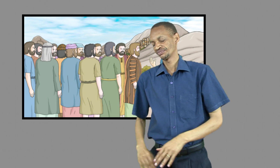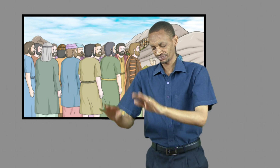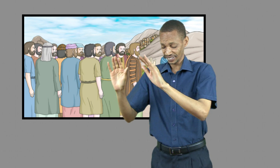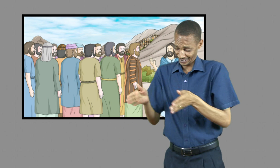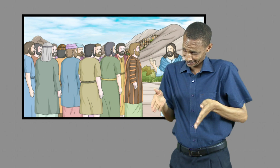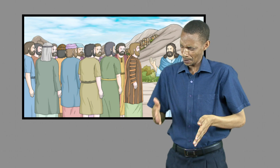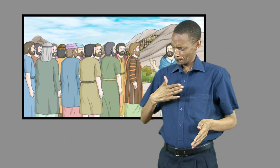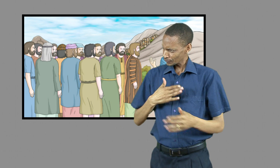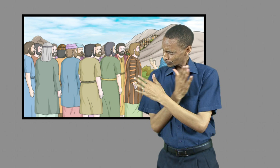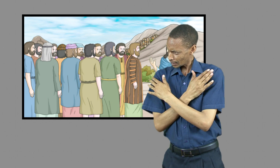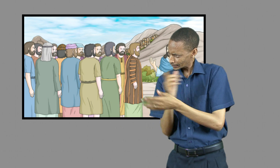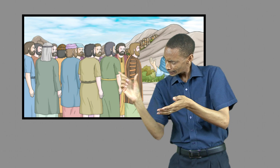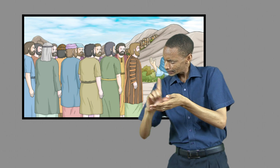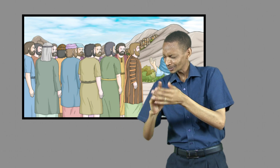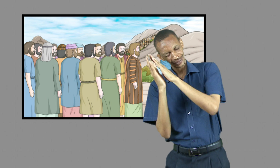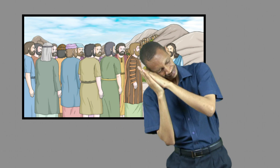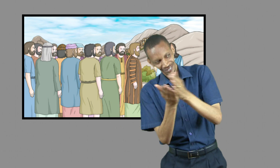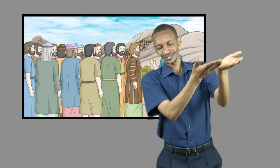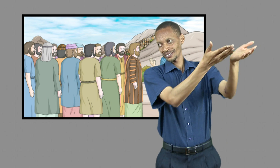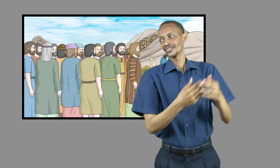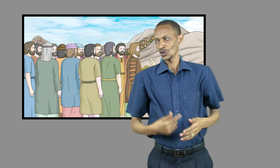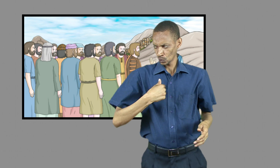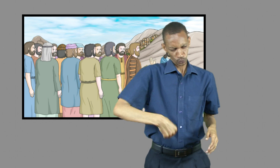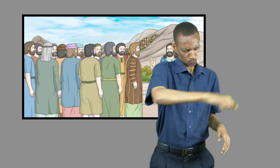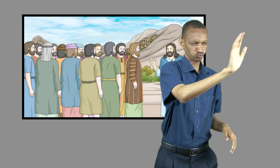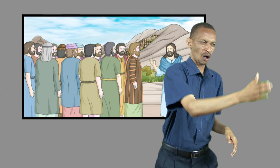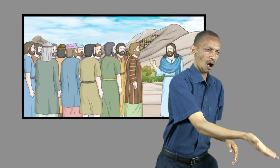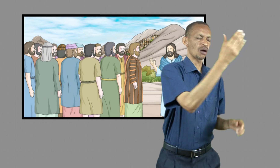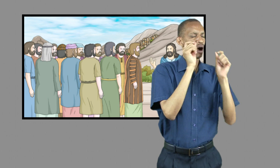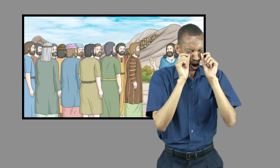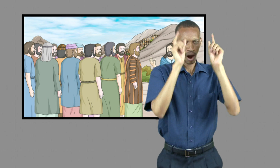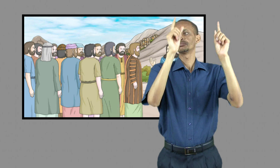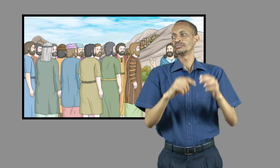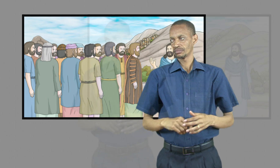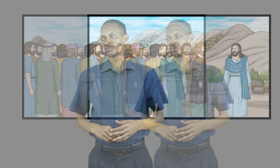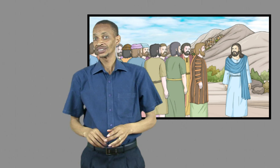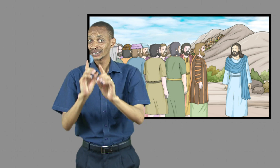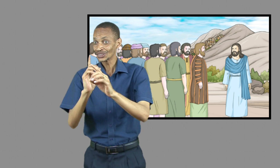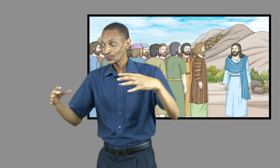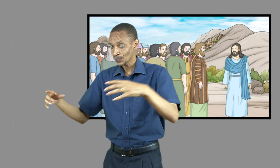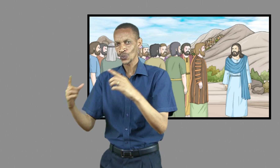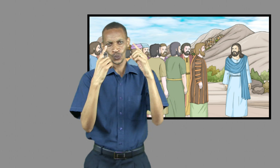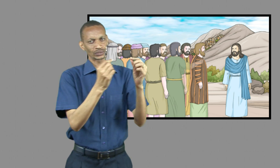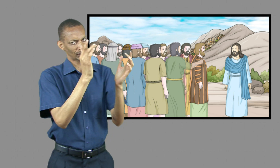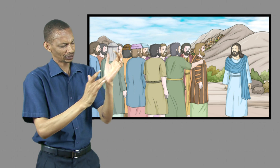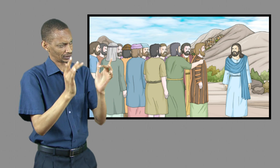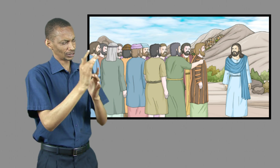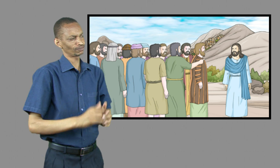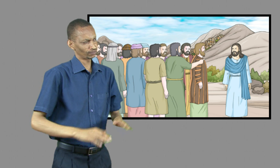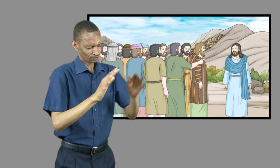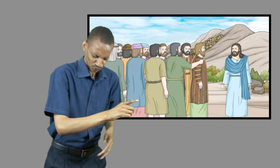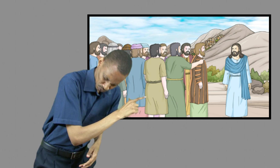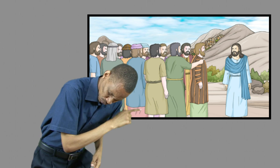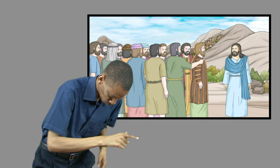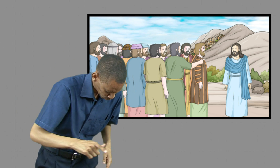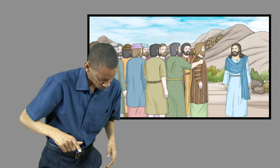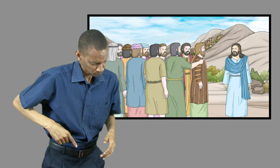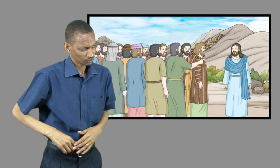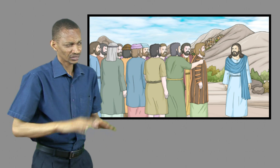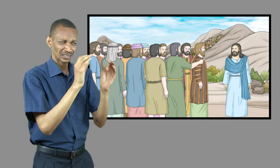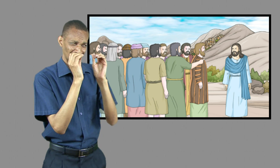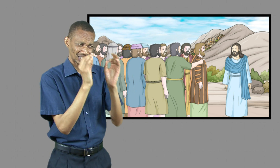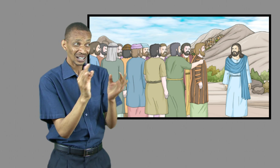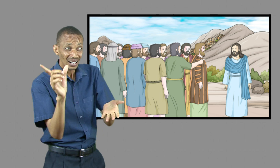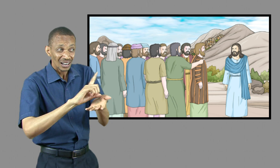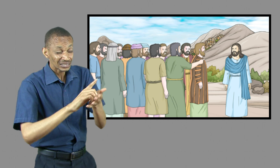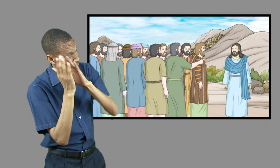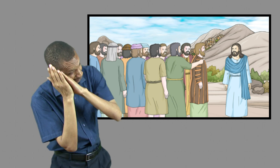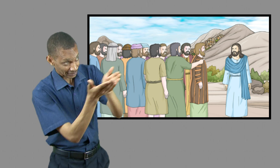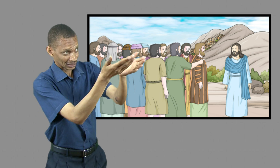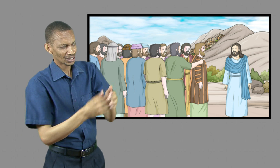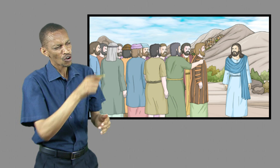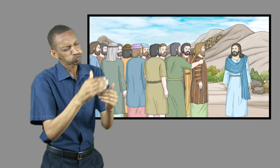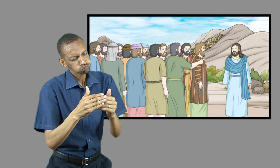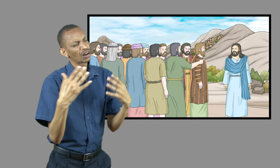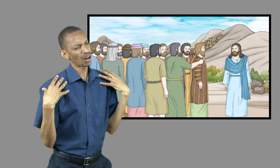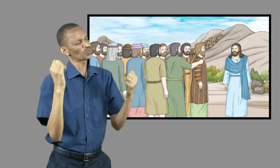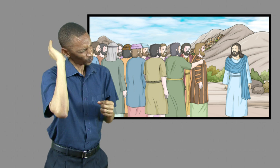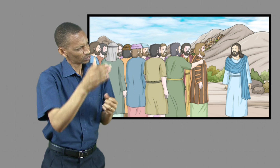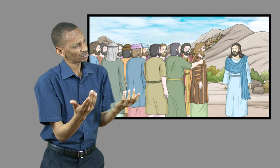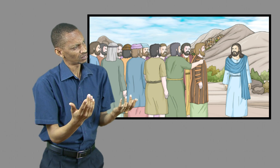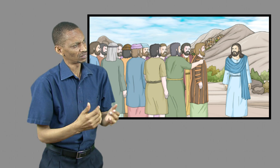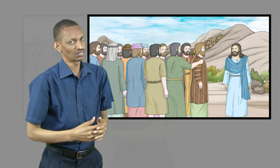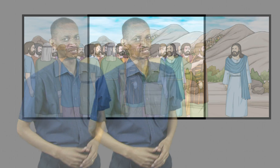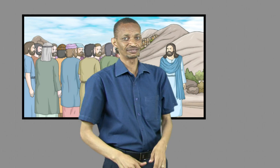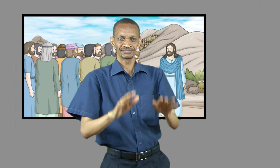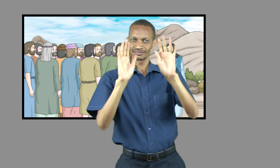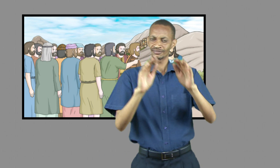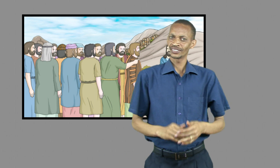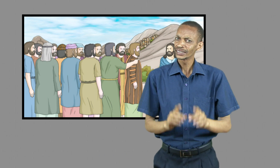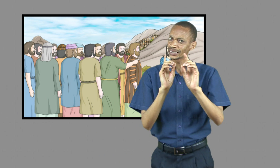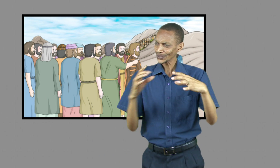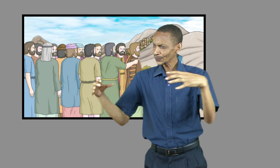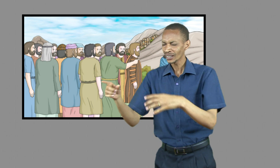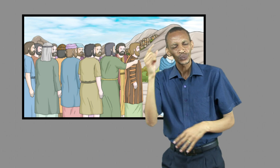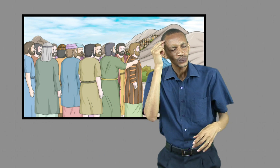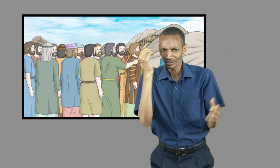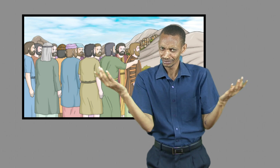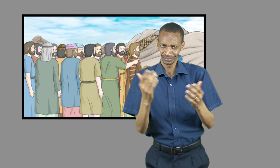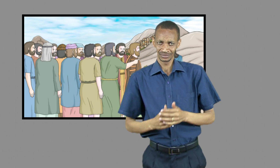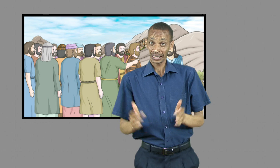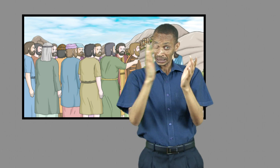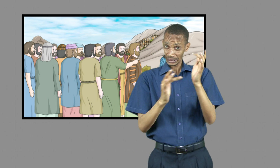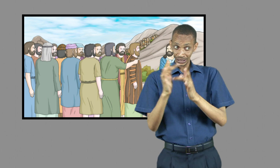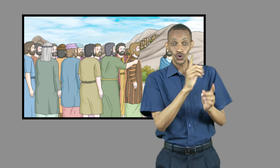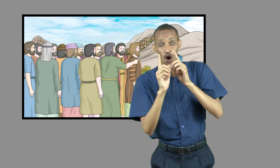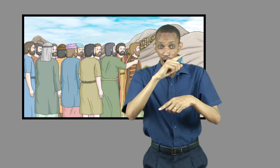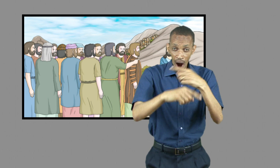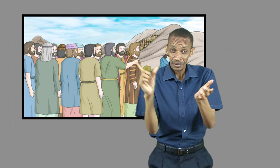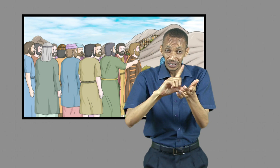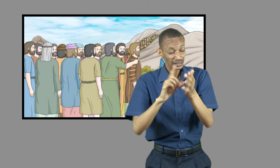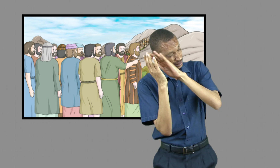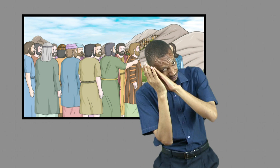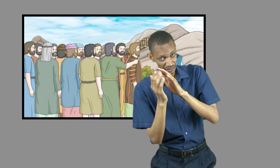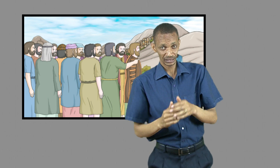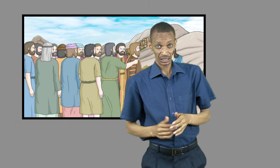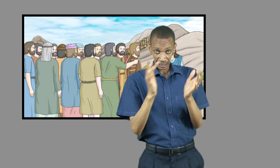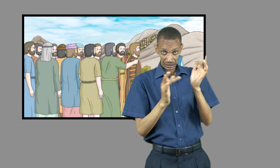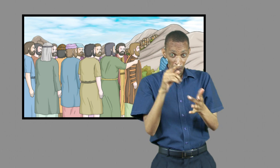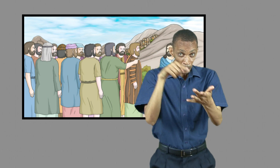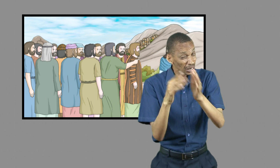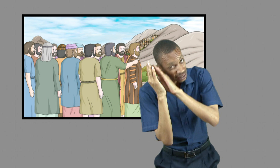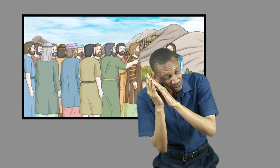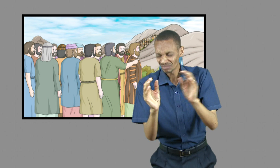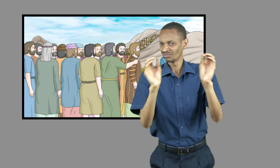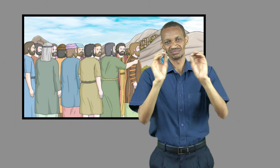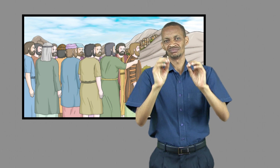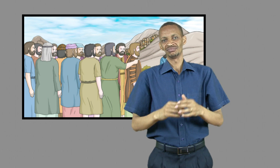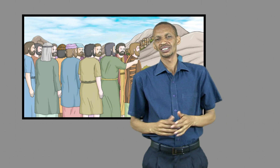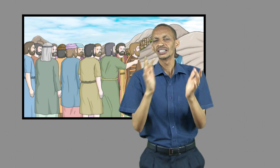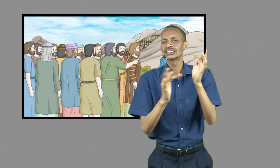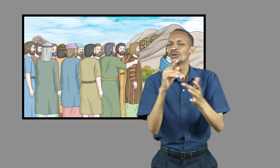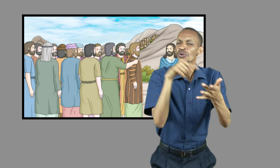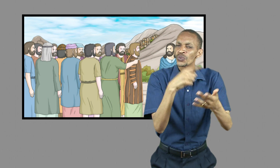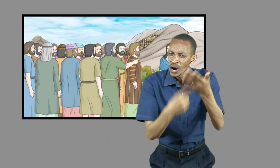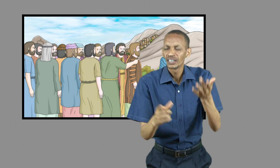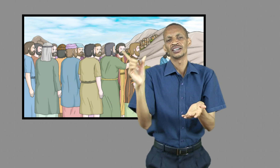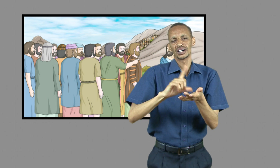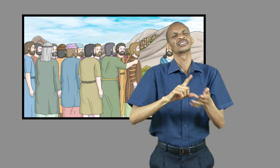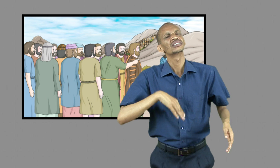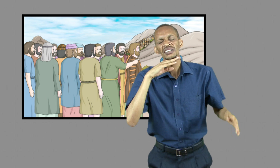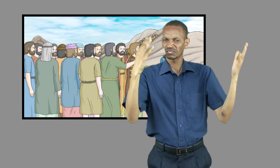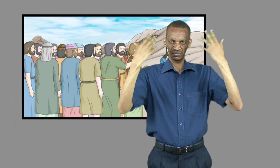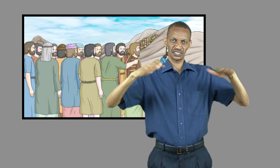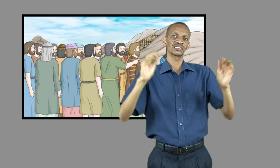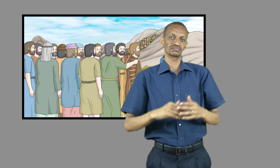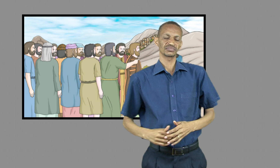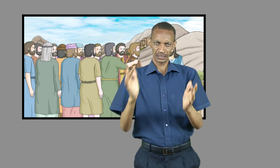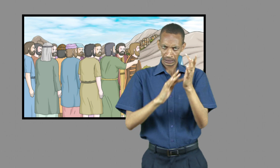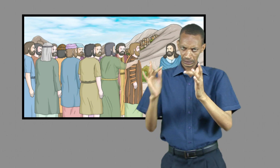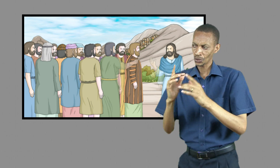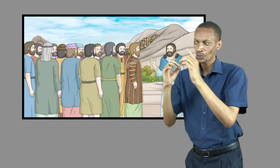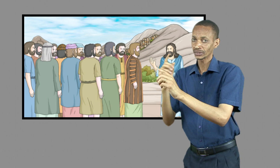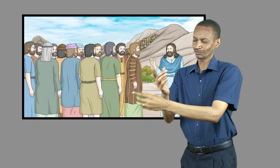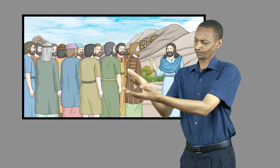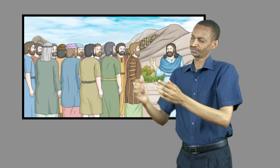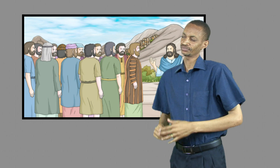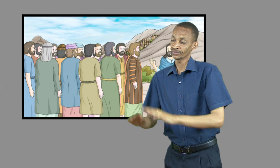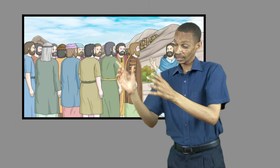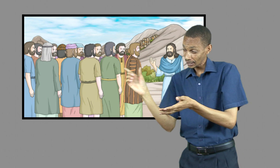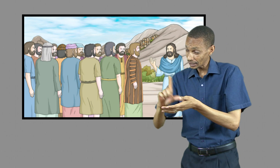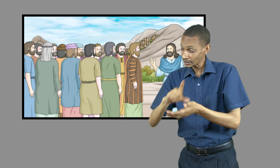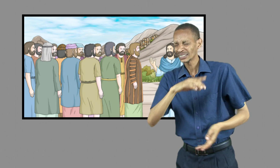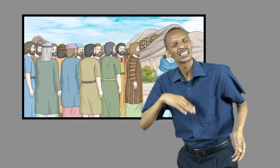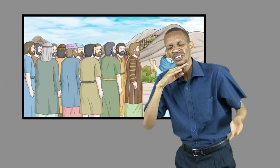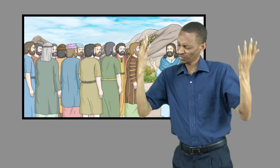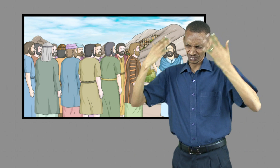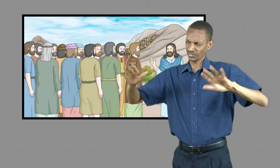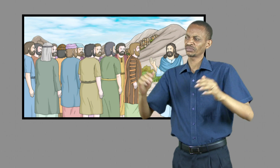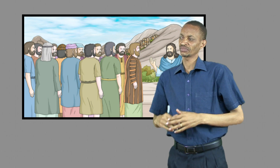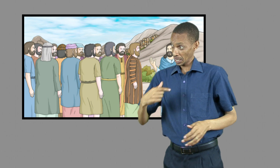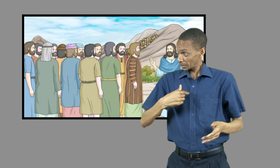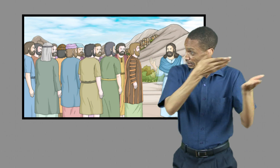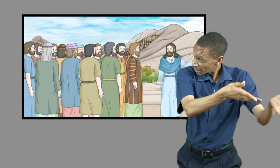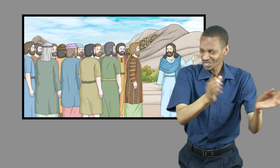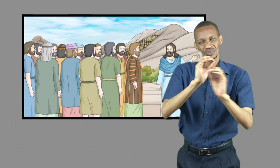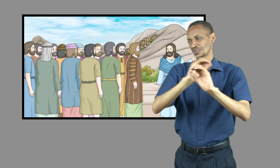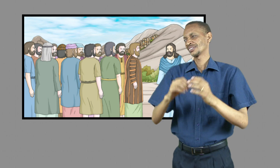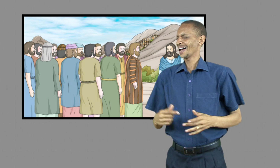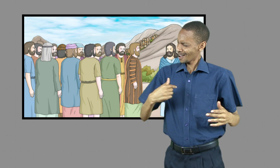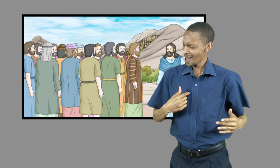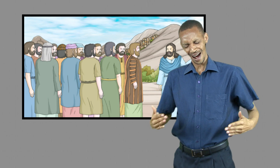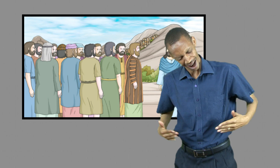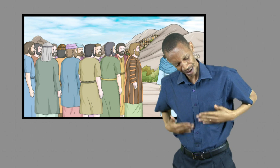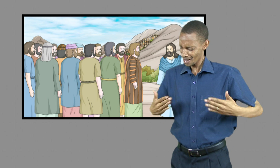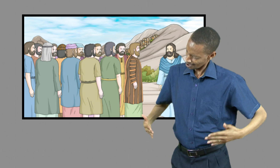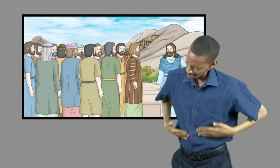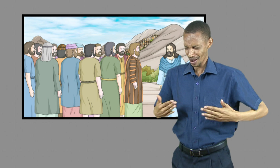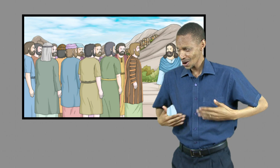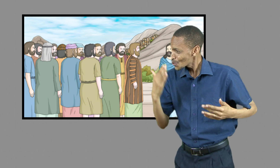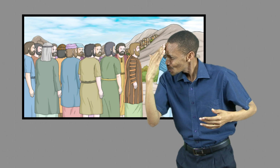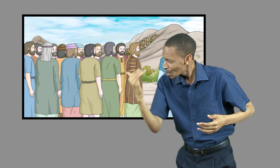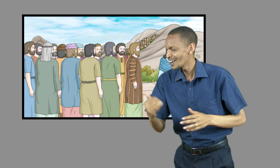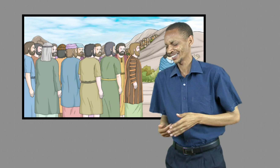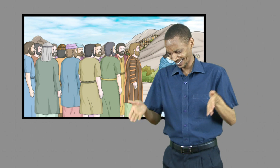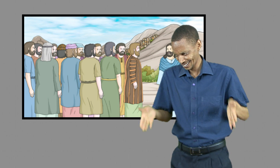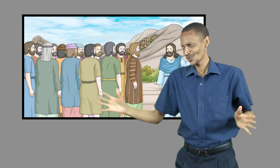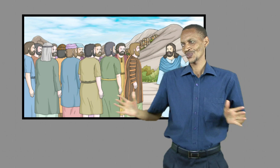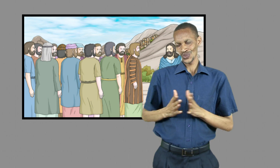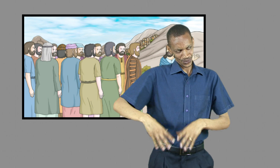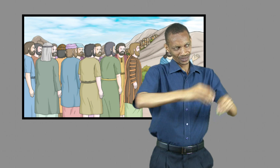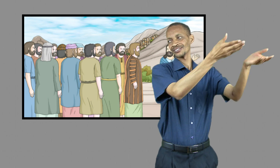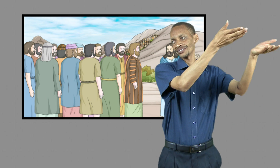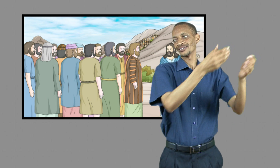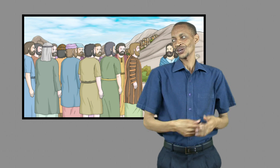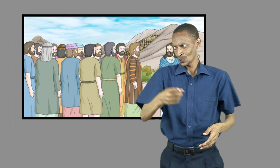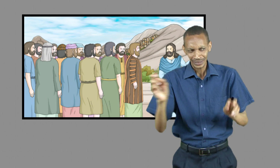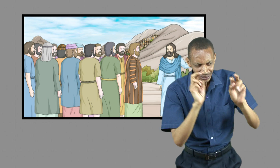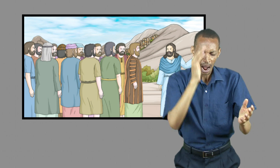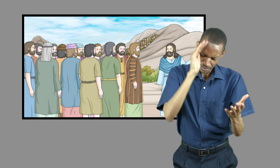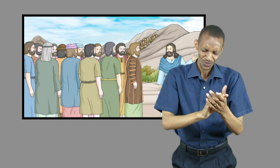They thought that Jesus was talking about actual sleep, but He was speaking about the death of Lazarus. So Jesus told them plainly, “Lazarus is dead, and for your sake I am glad I was not there, so that you may believe. But let us go to him.”